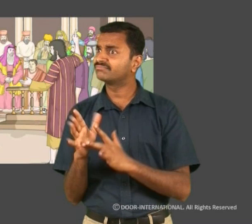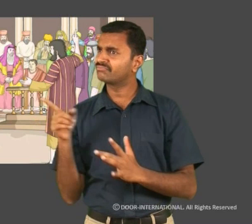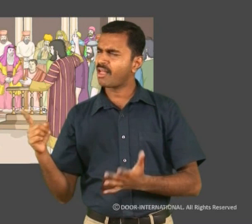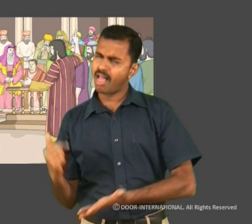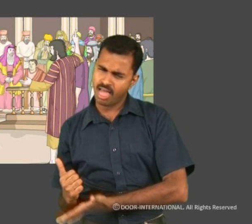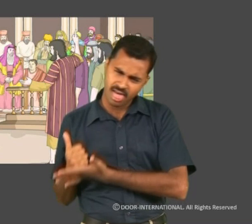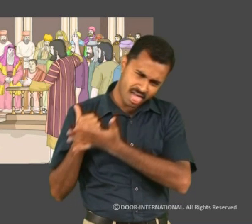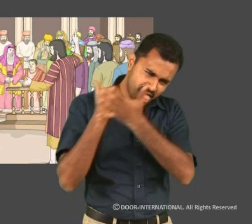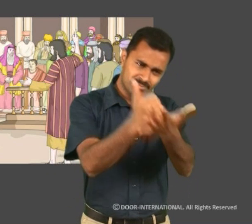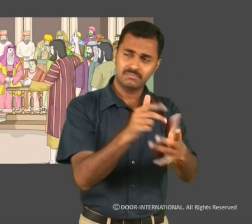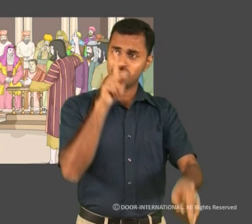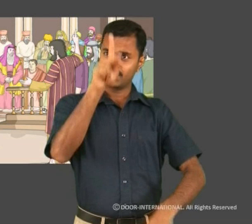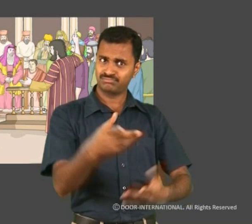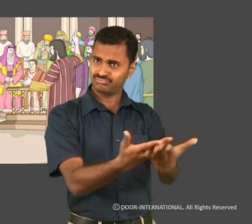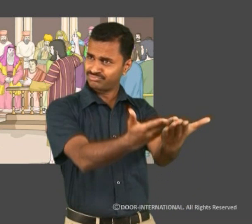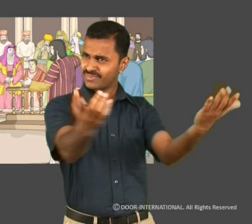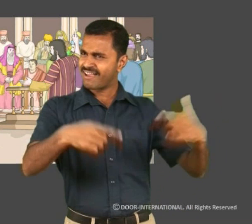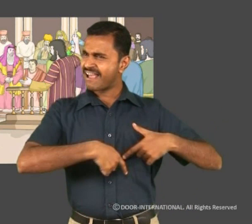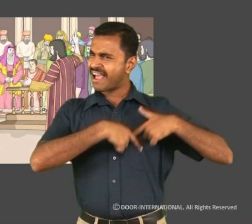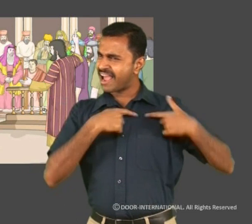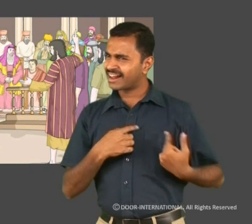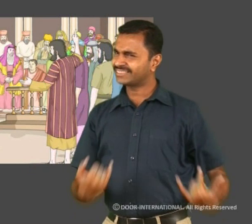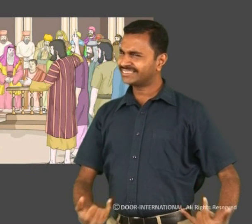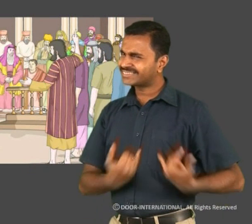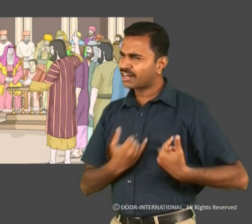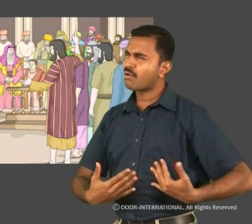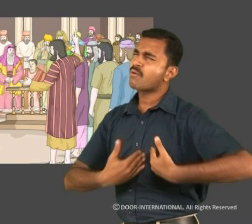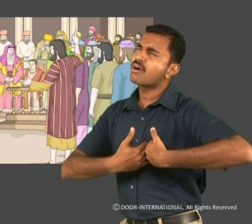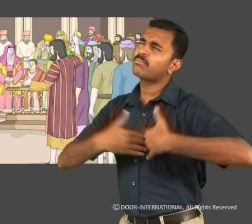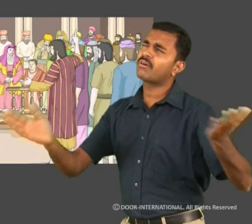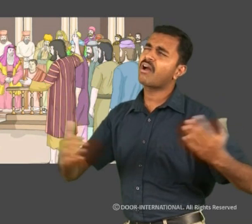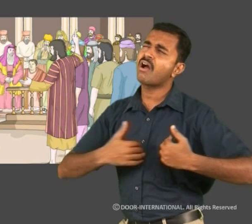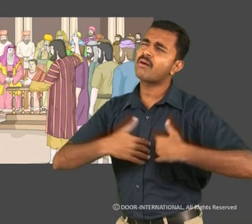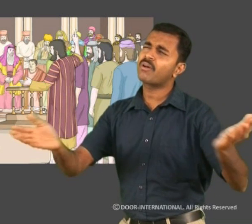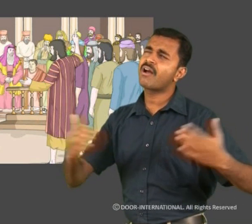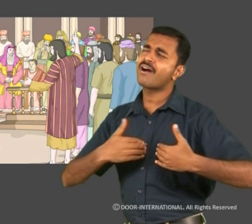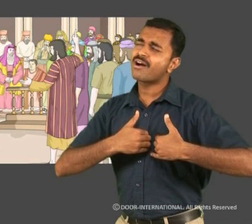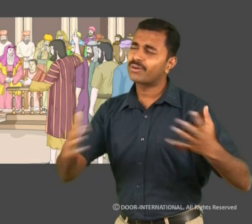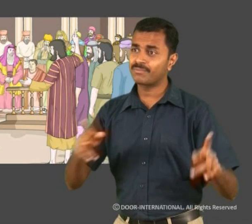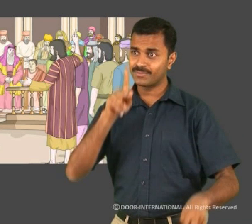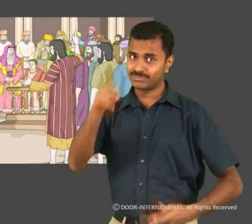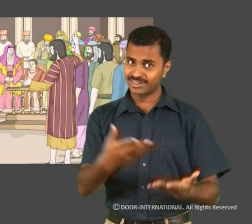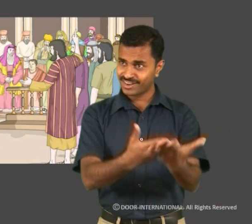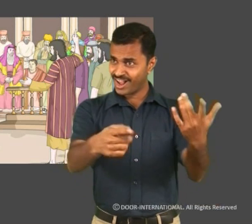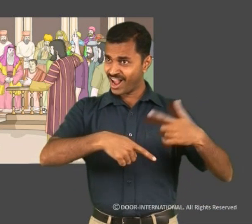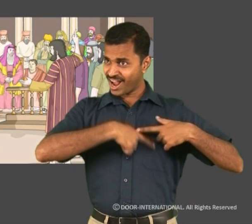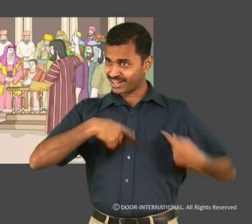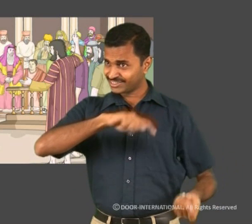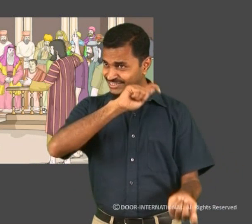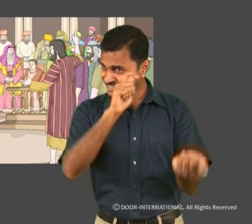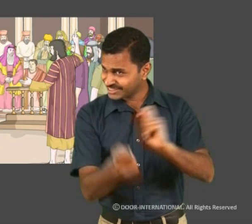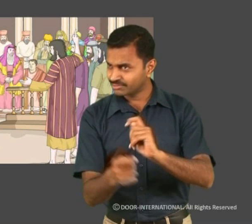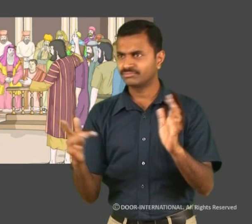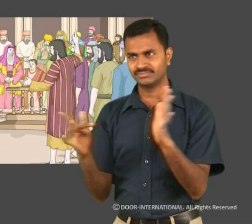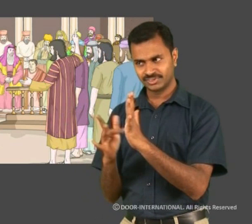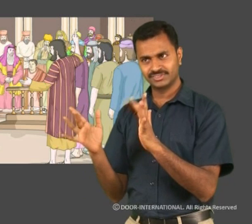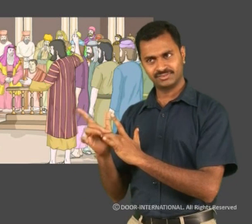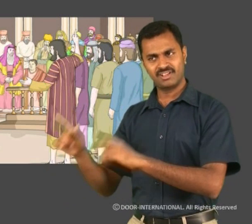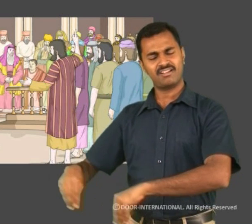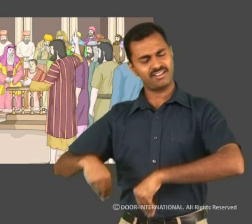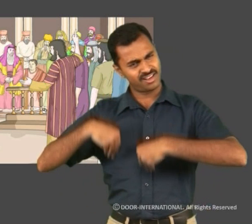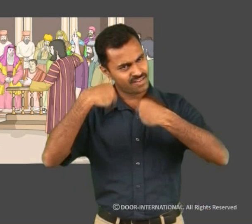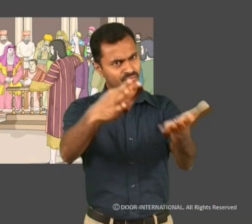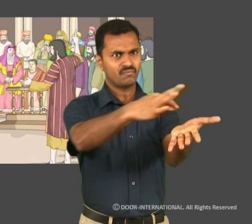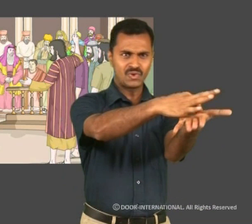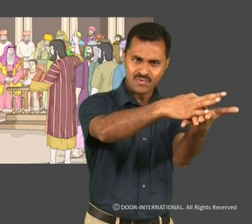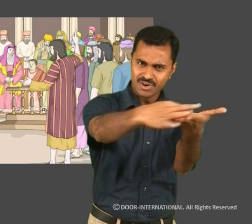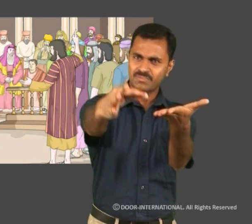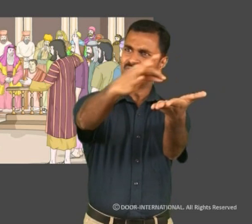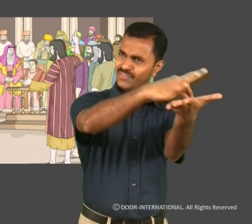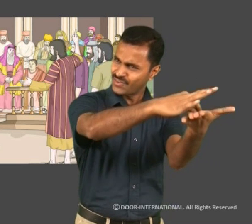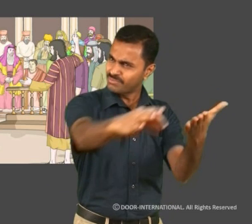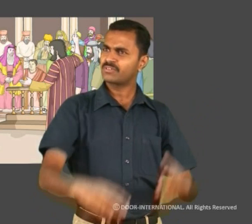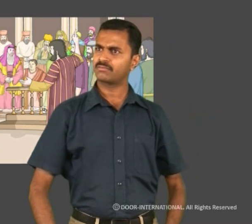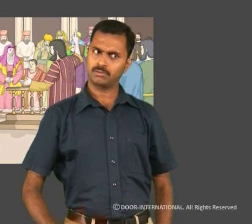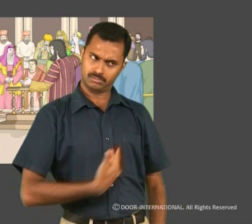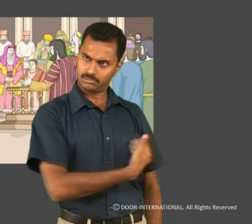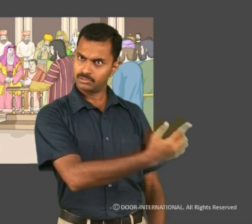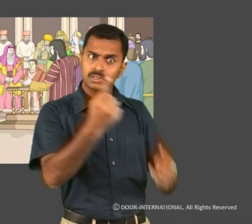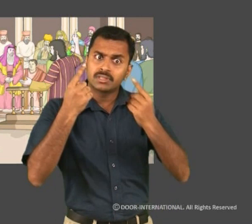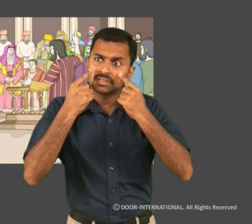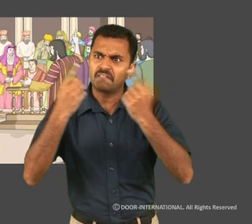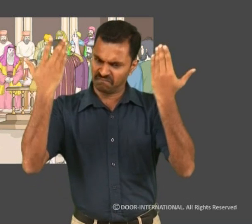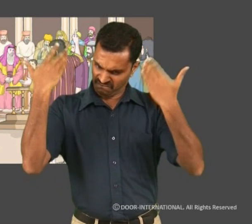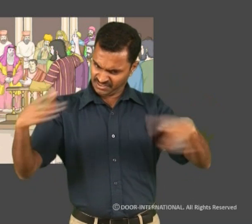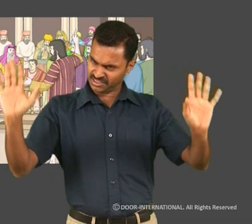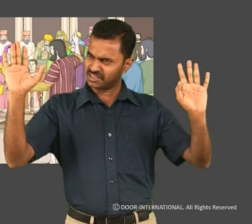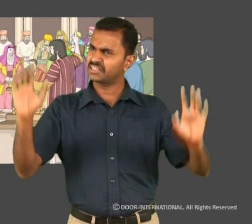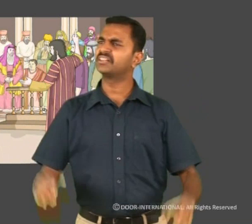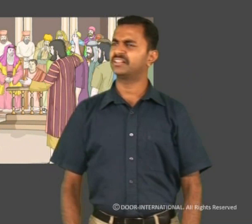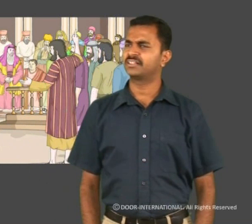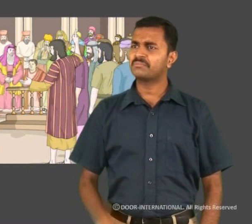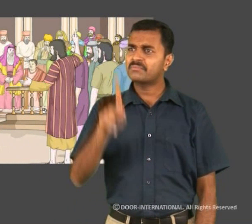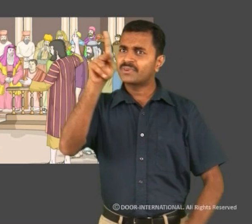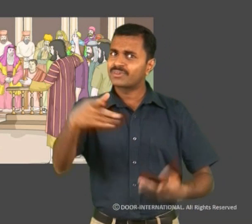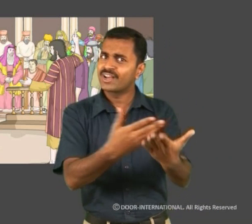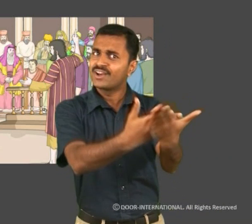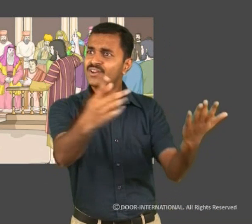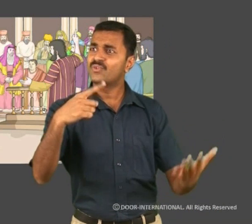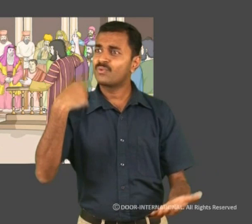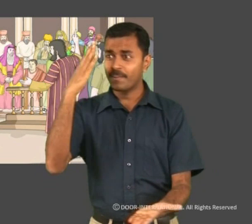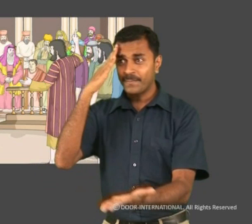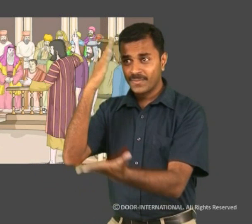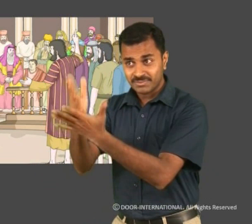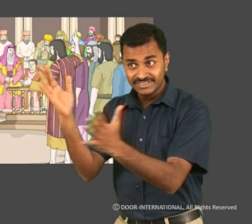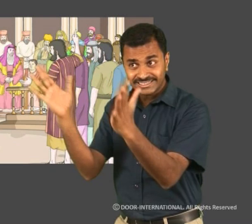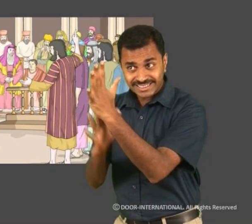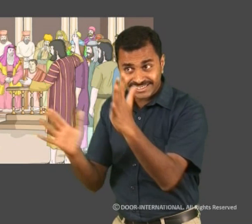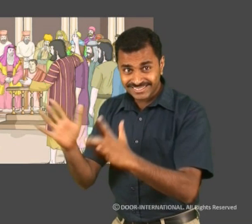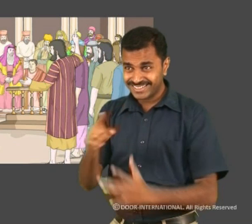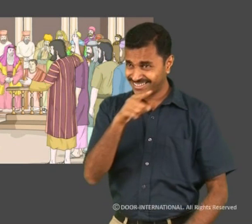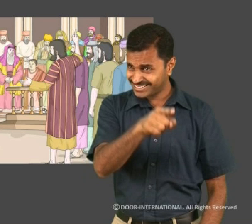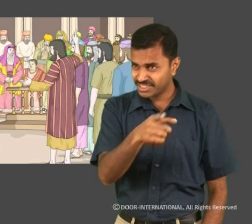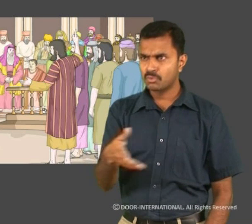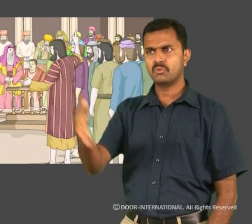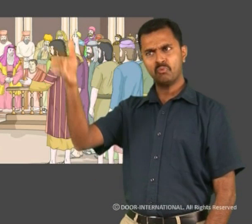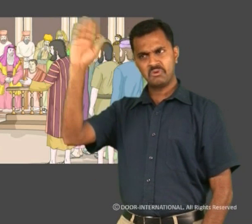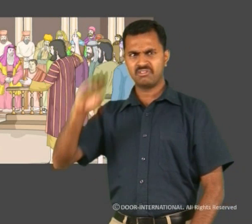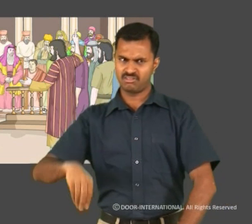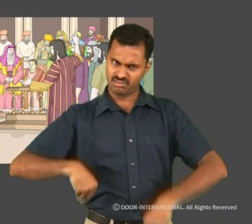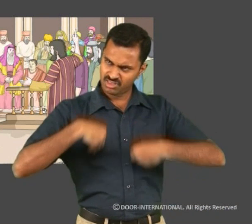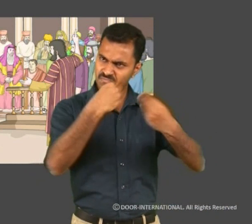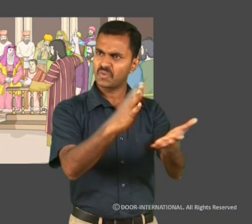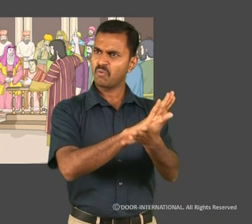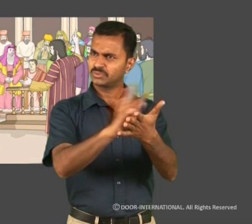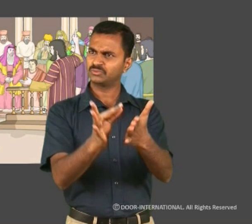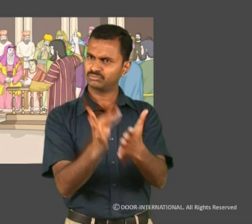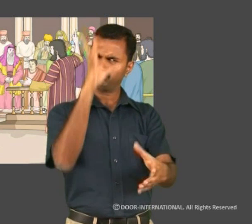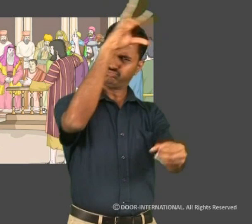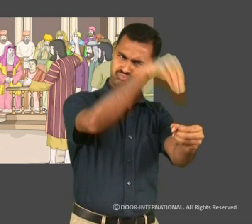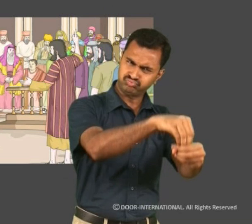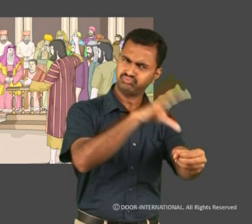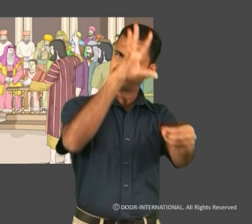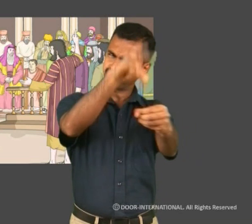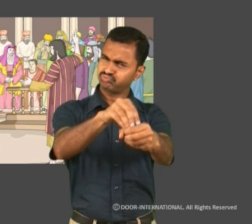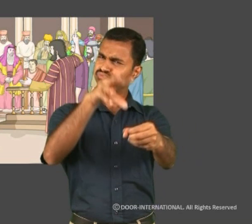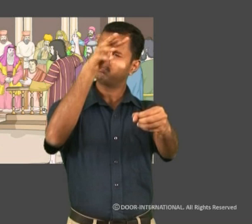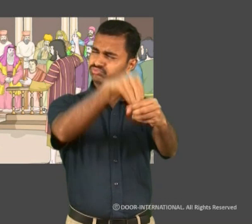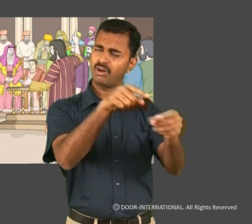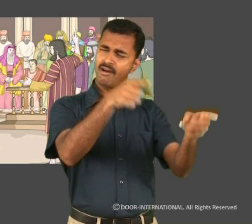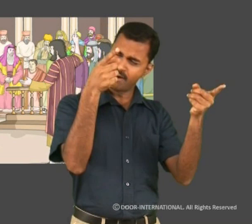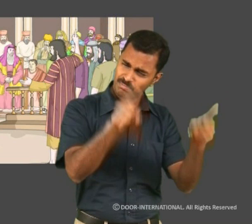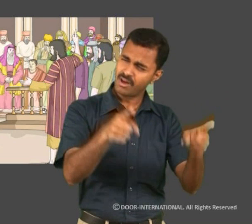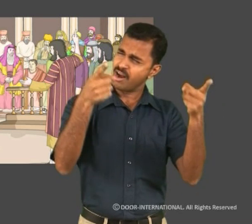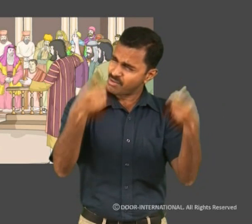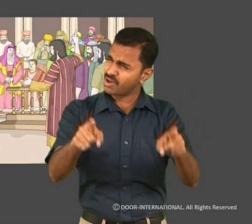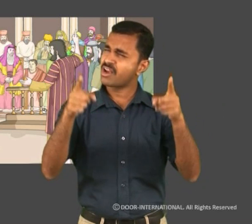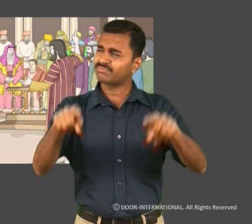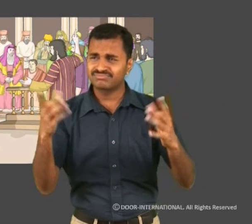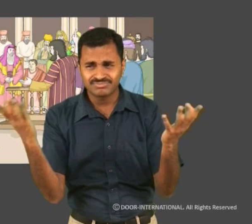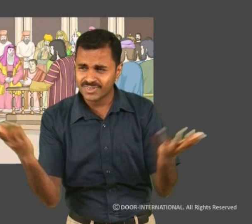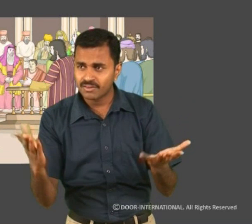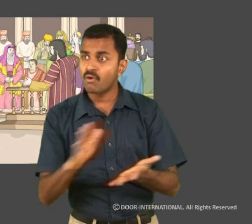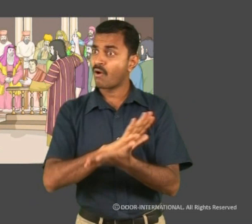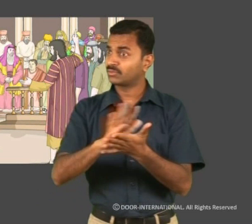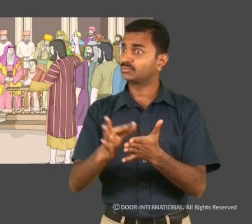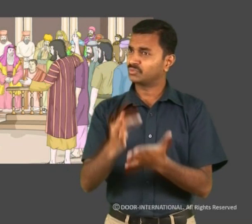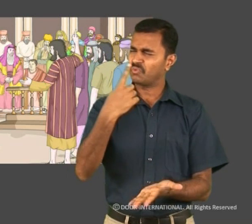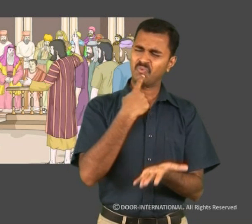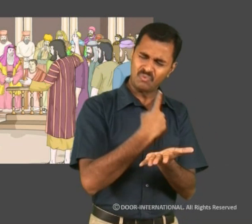We are witnesses of these things, and so is the Holy Spirit, whom God has given to those who obey Him.”